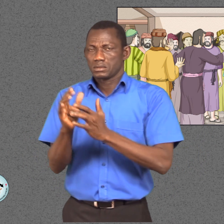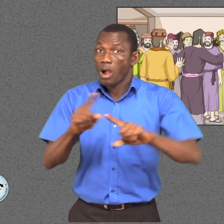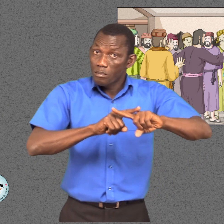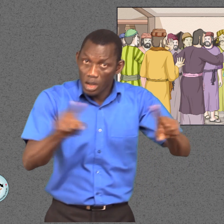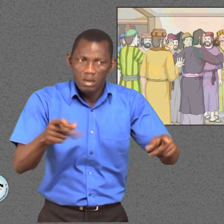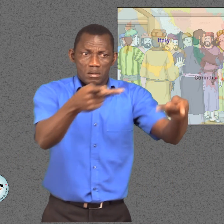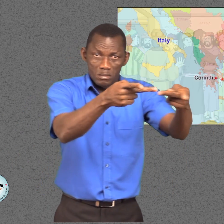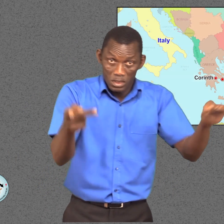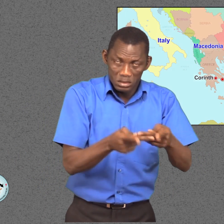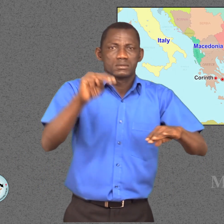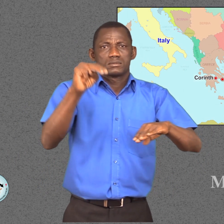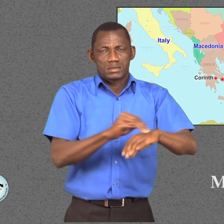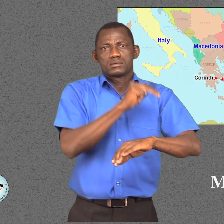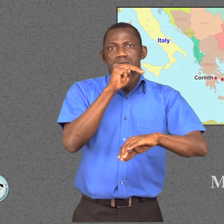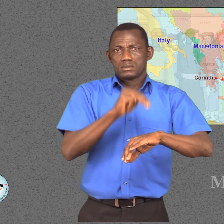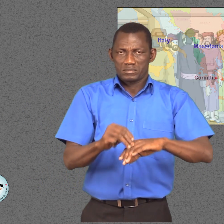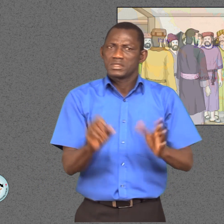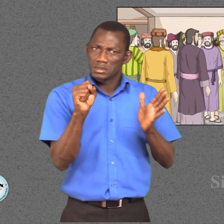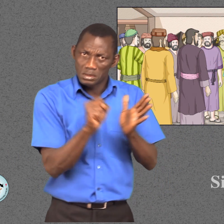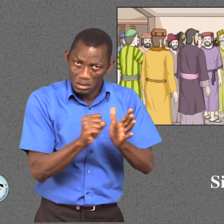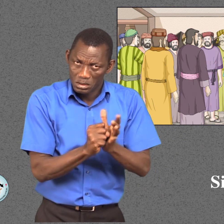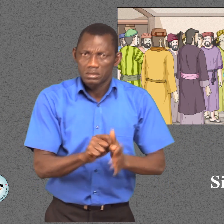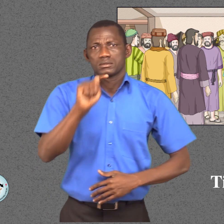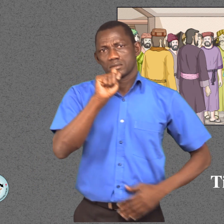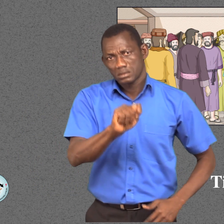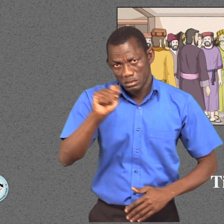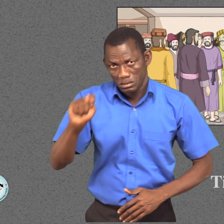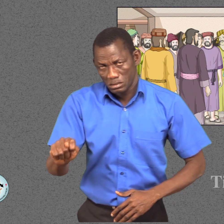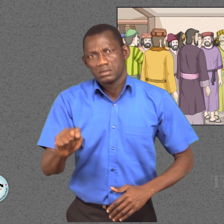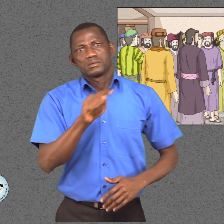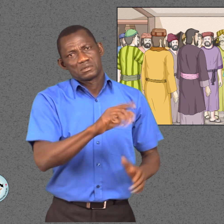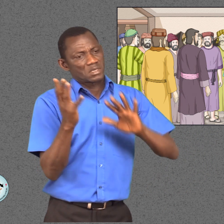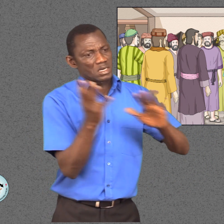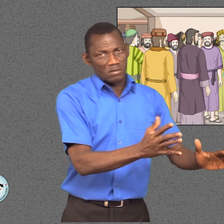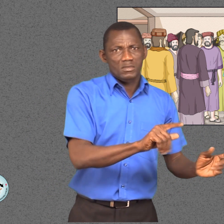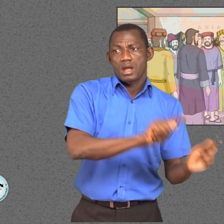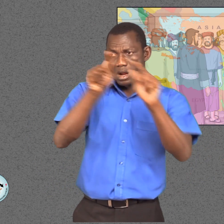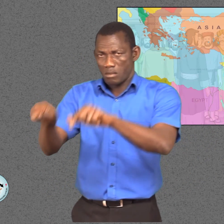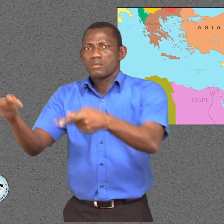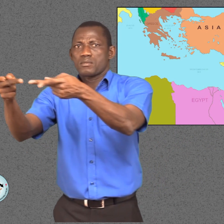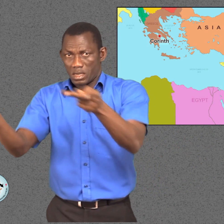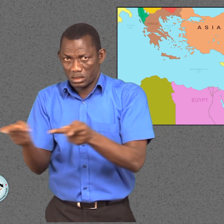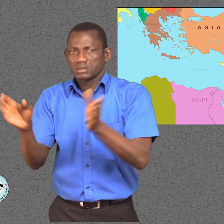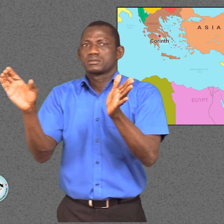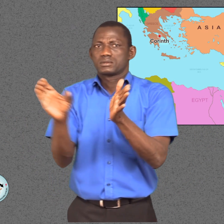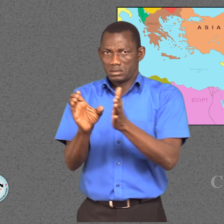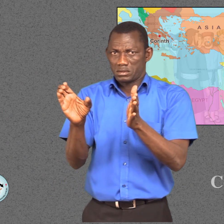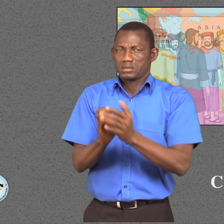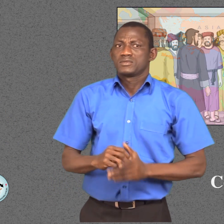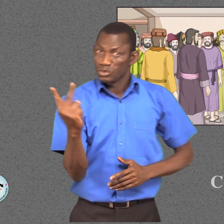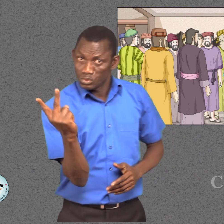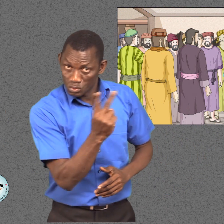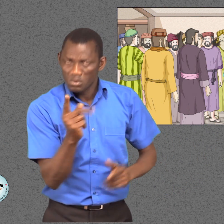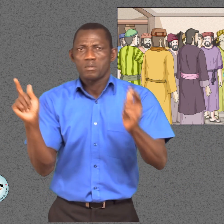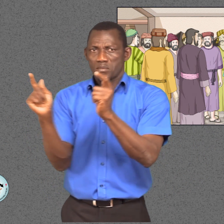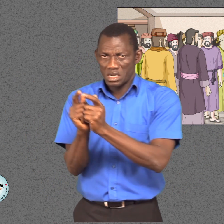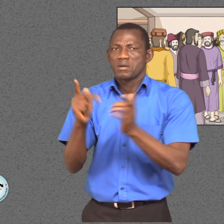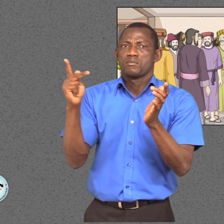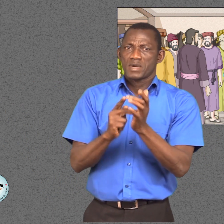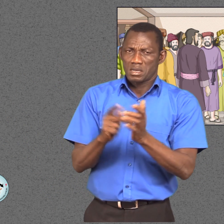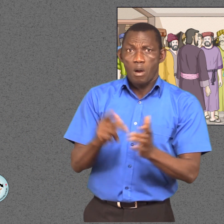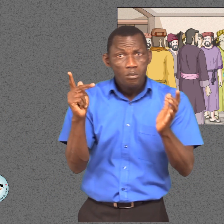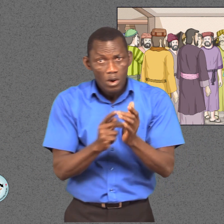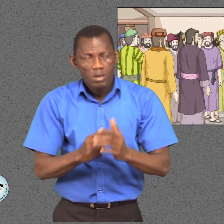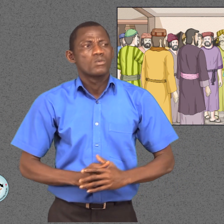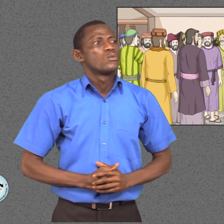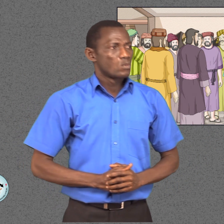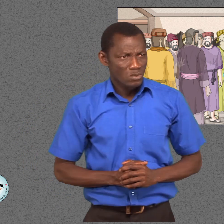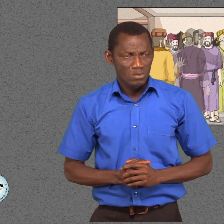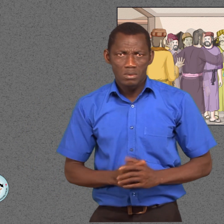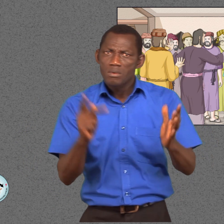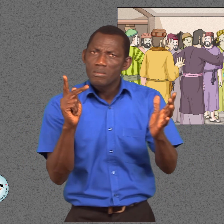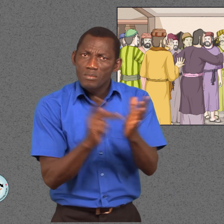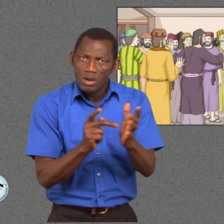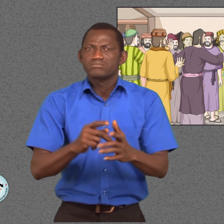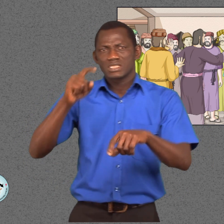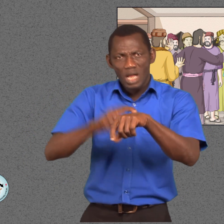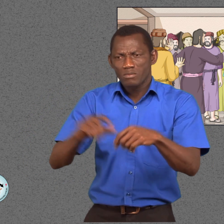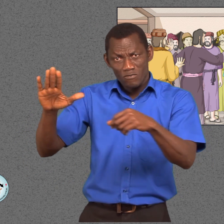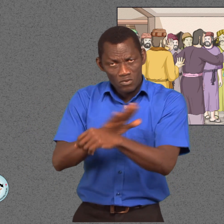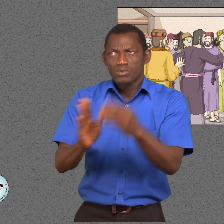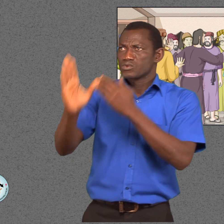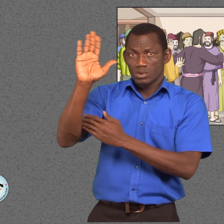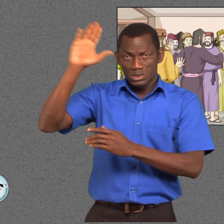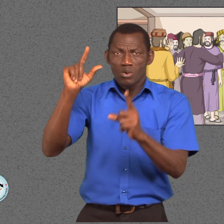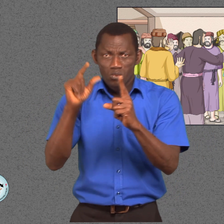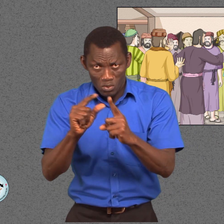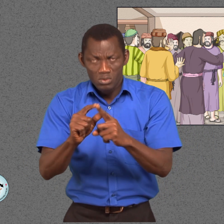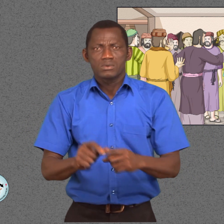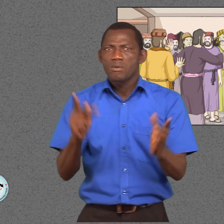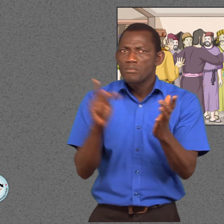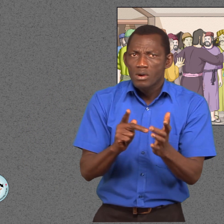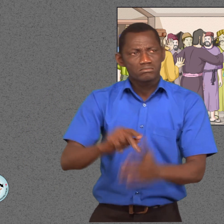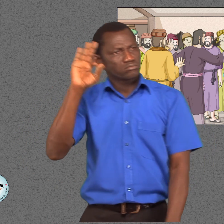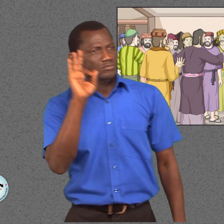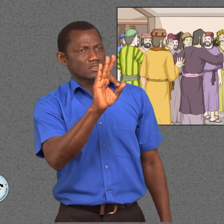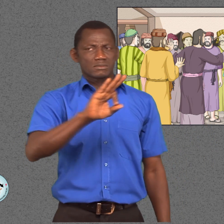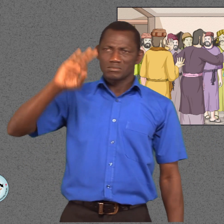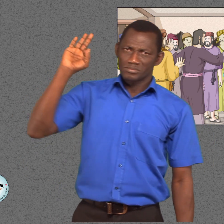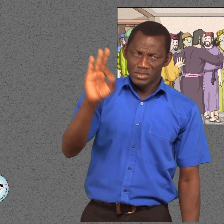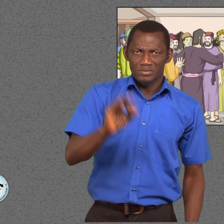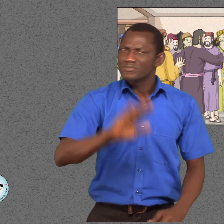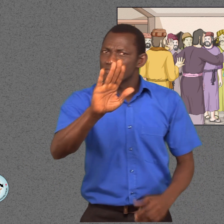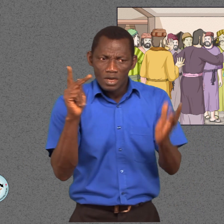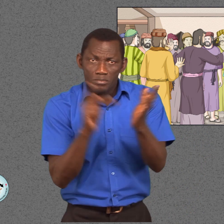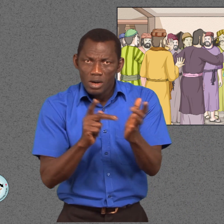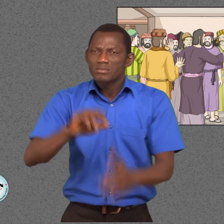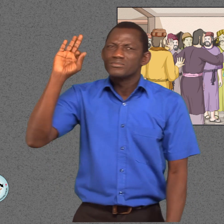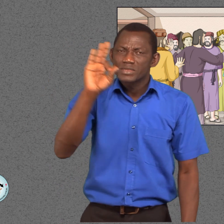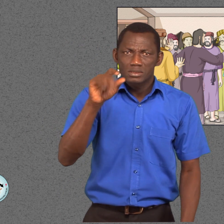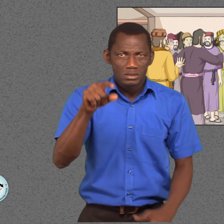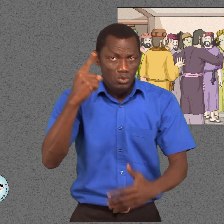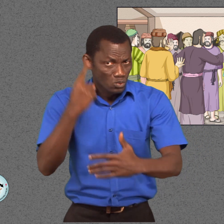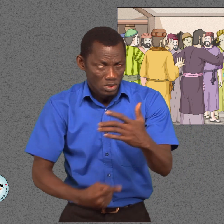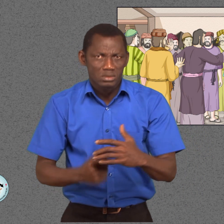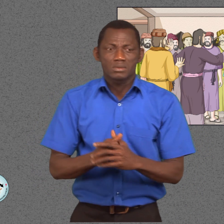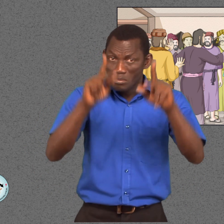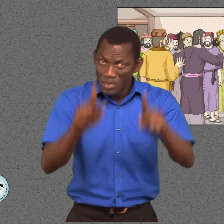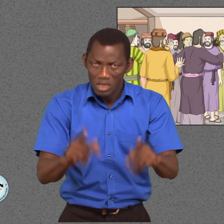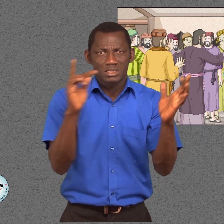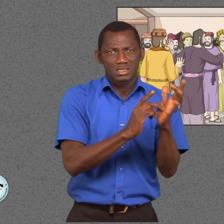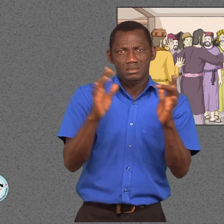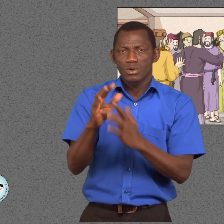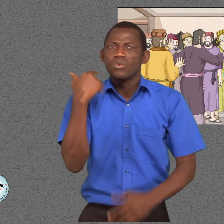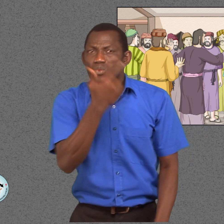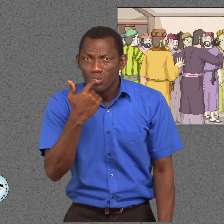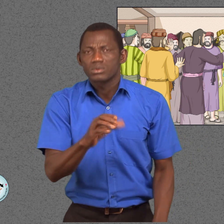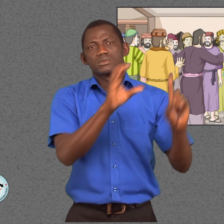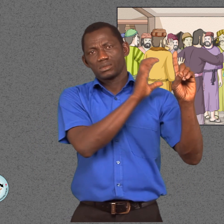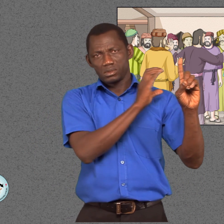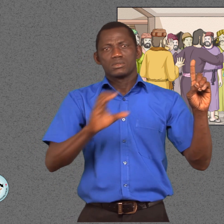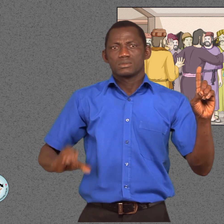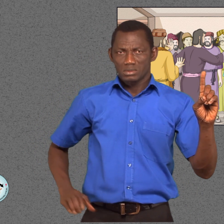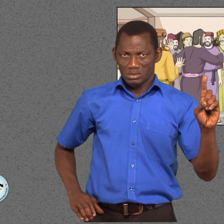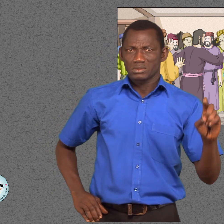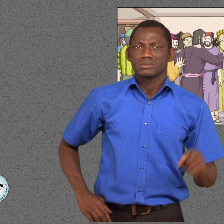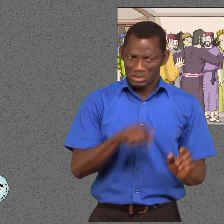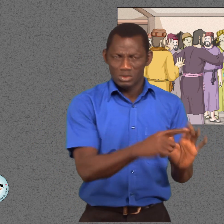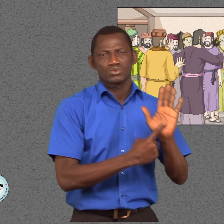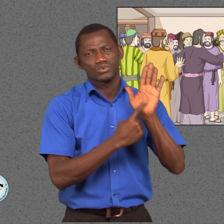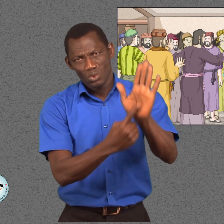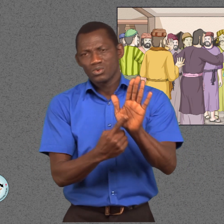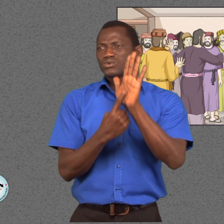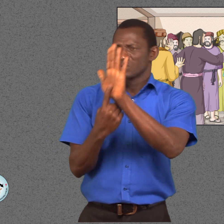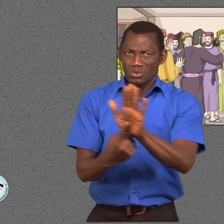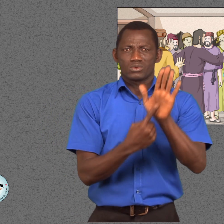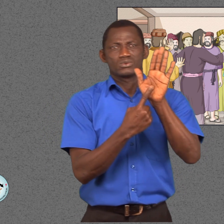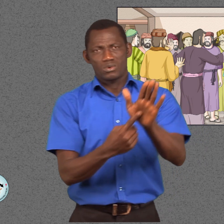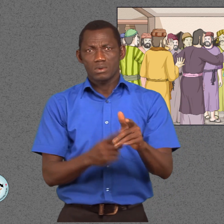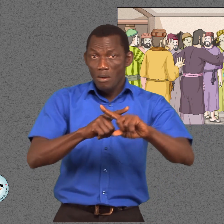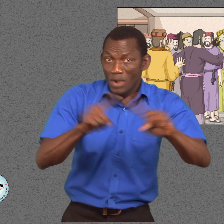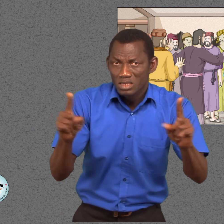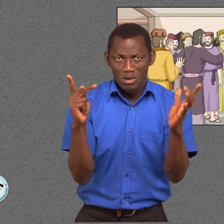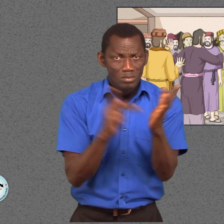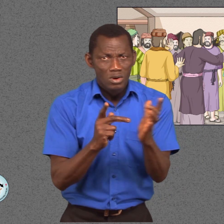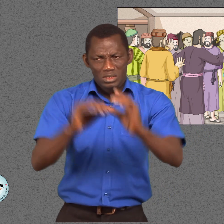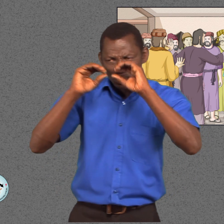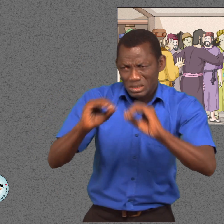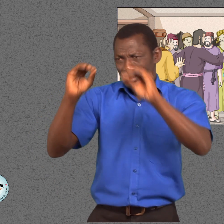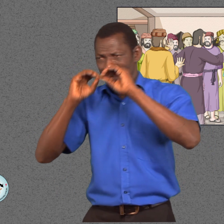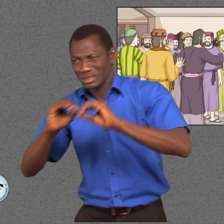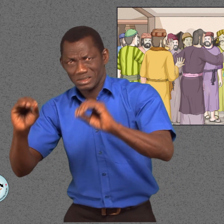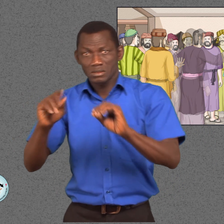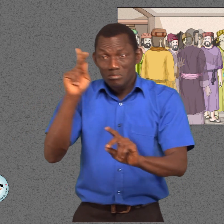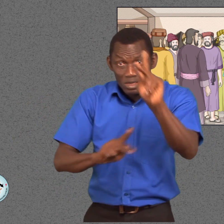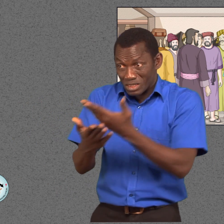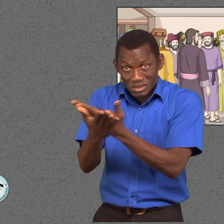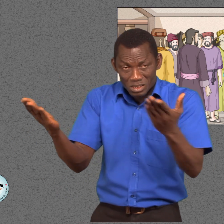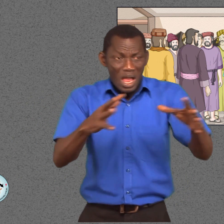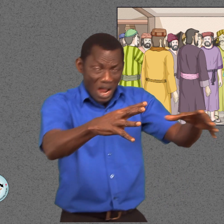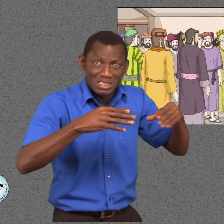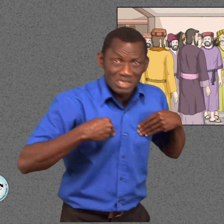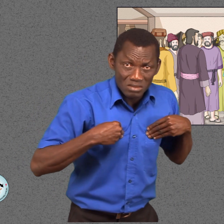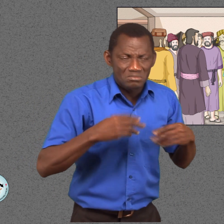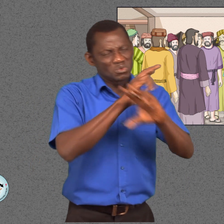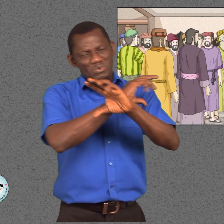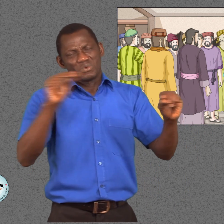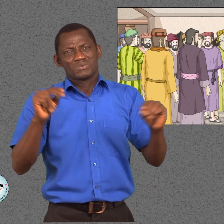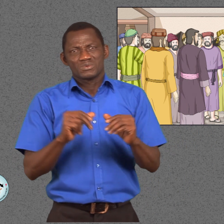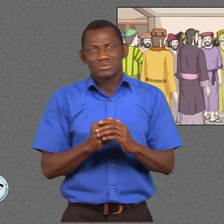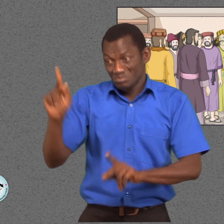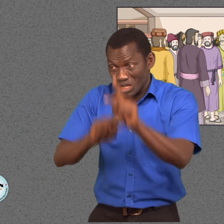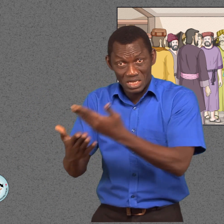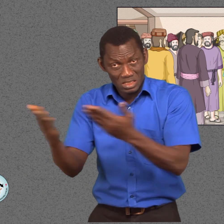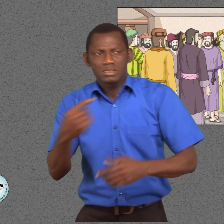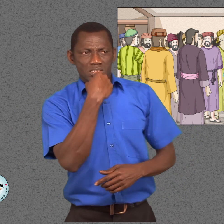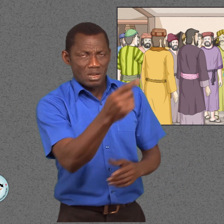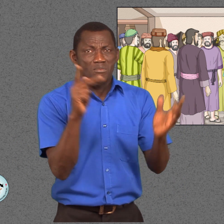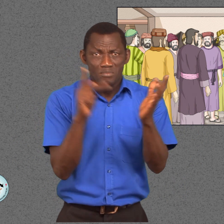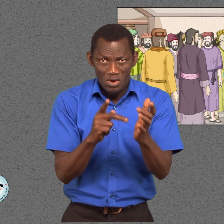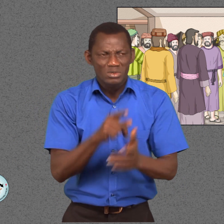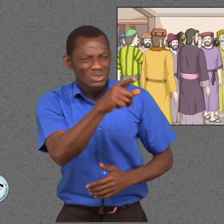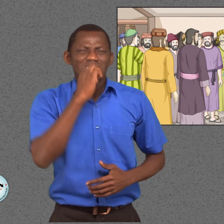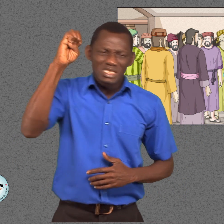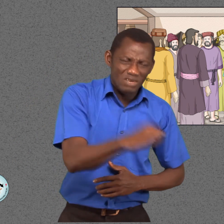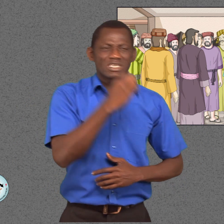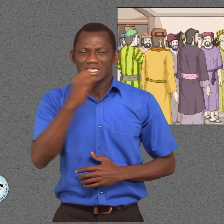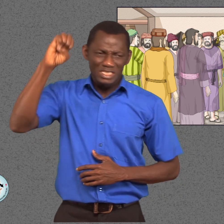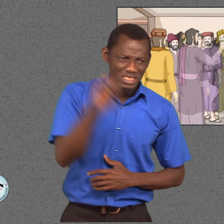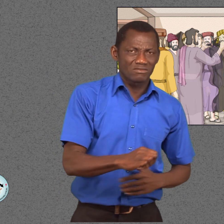And when Silas and Timothy came down from Macedonia, Paul devoted himself fully to the word, testifying to the Jews that Jesus is the Christ.